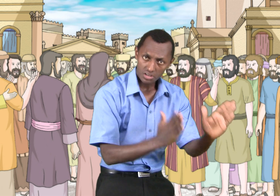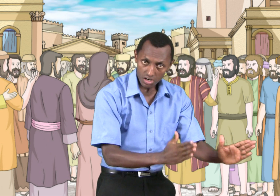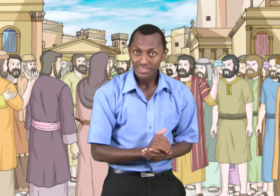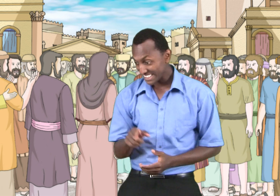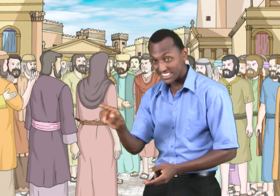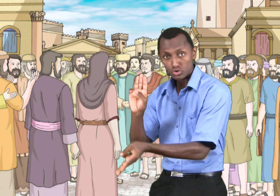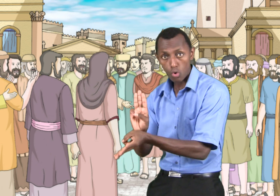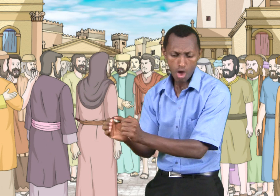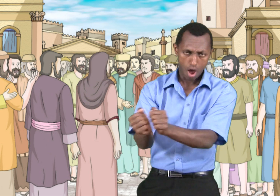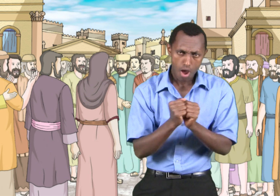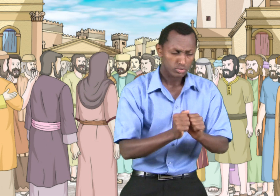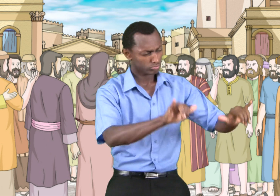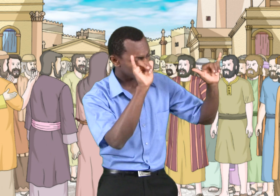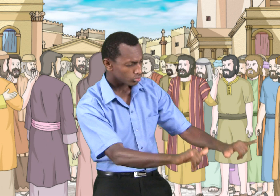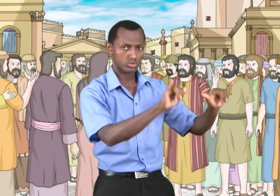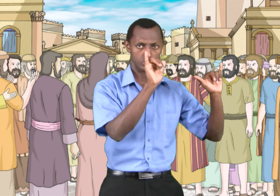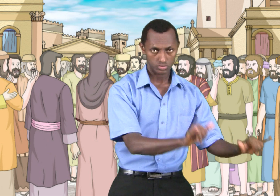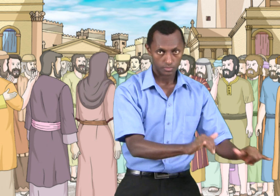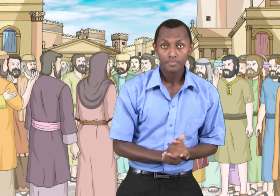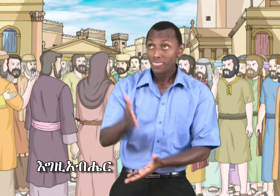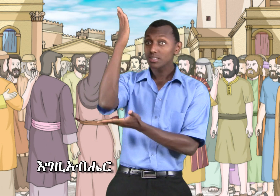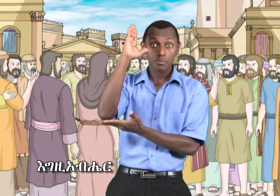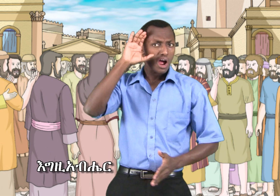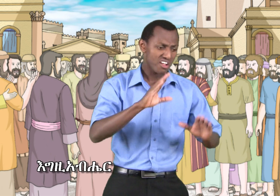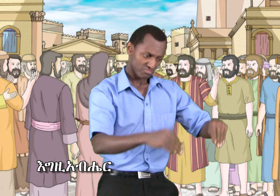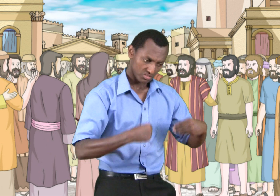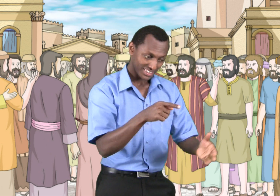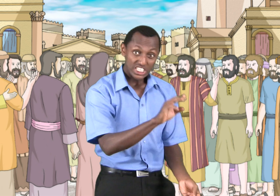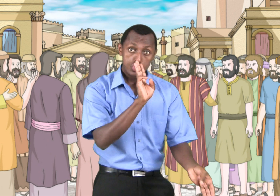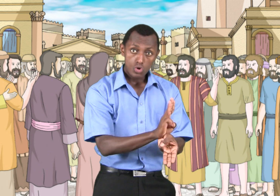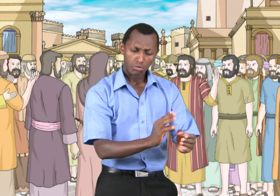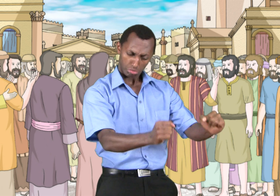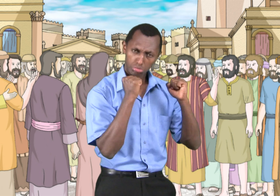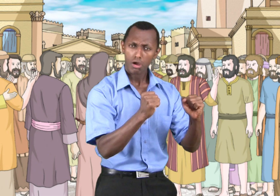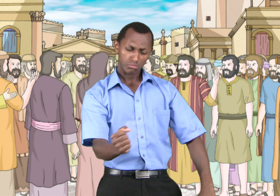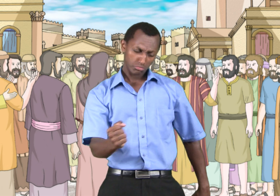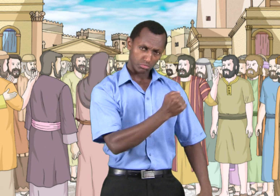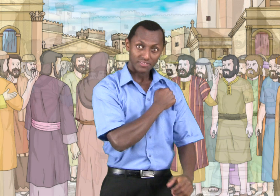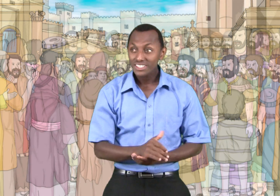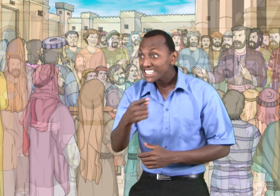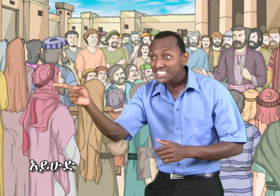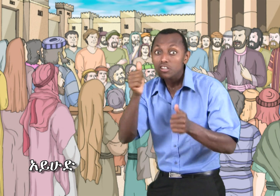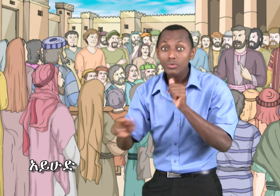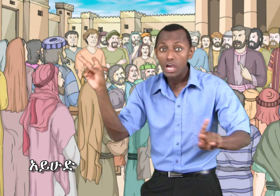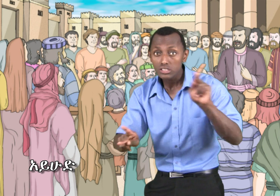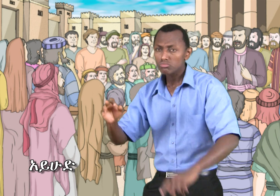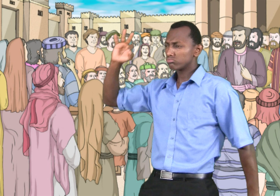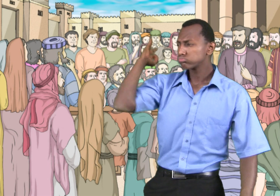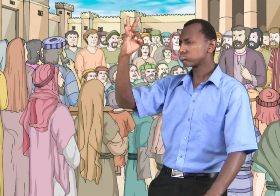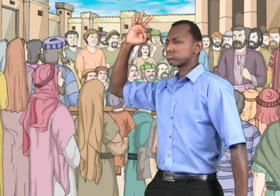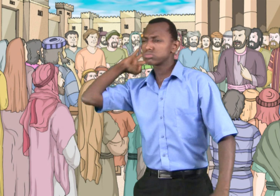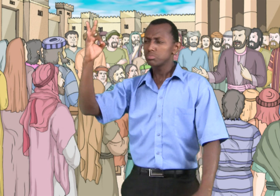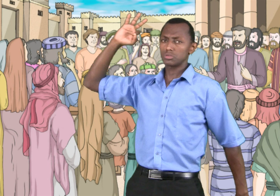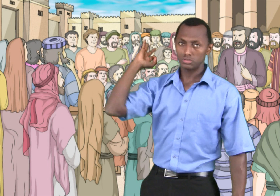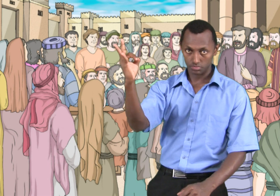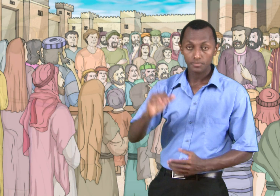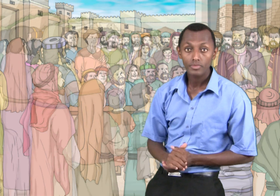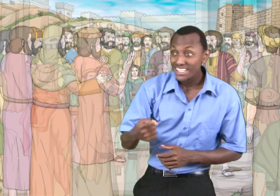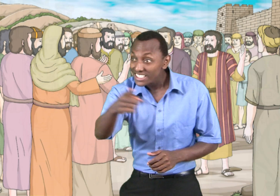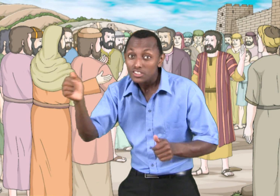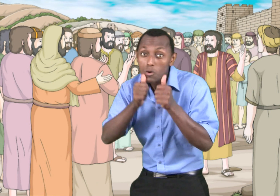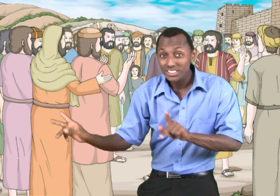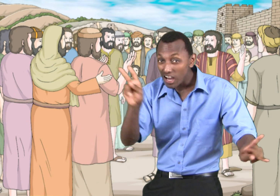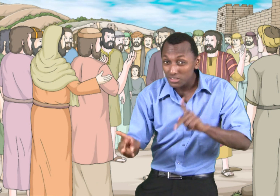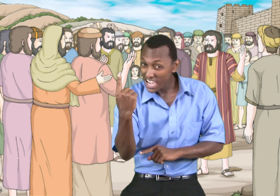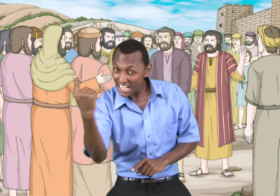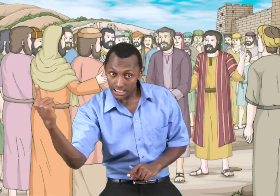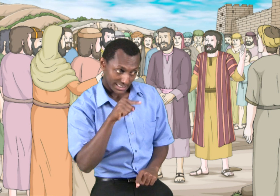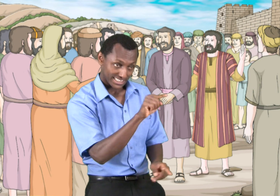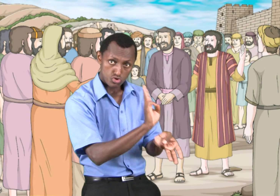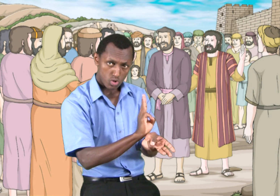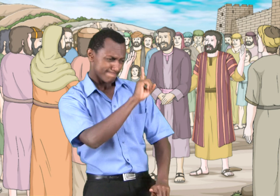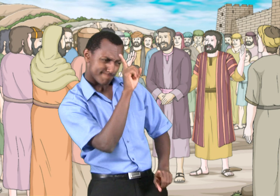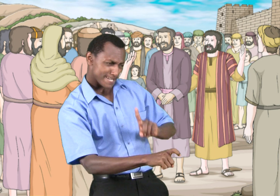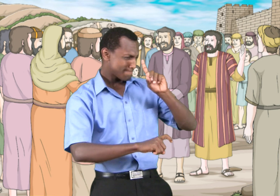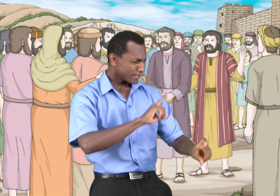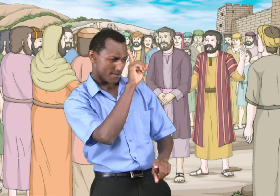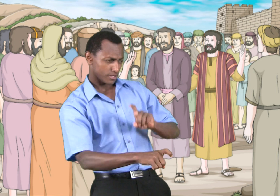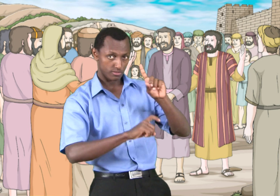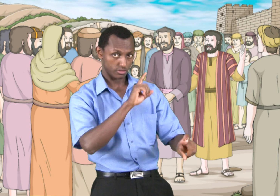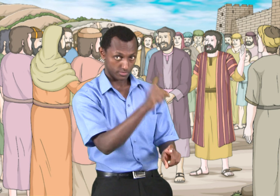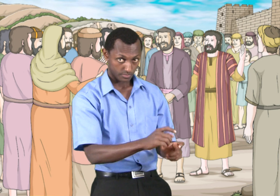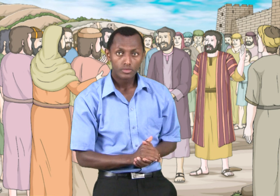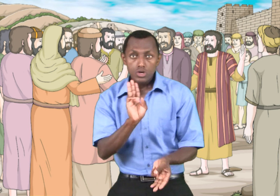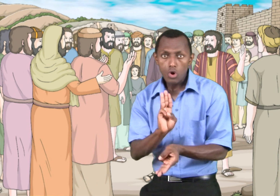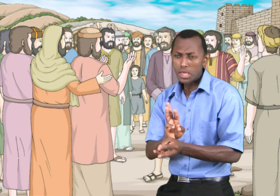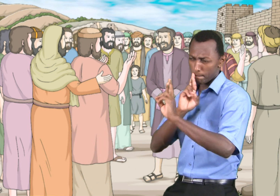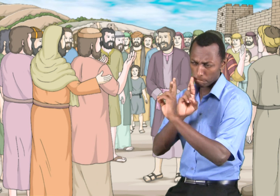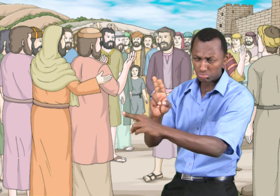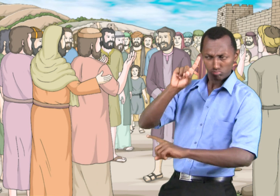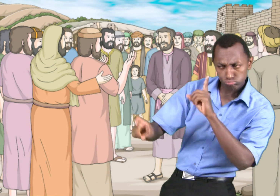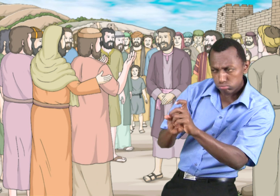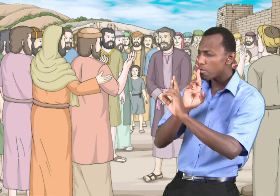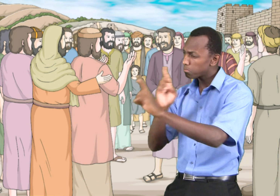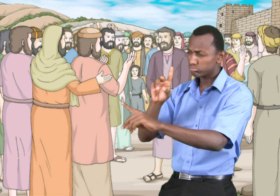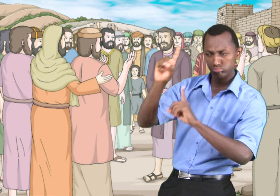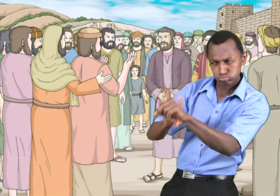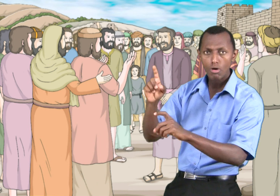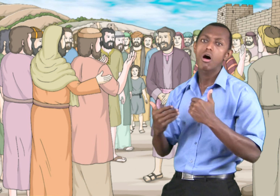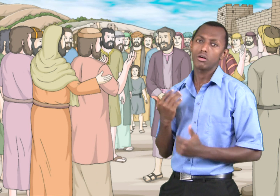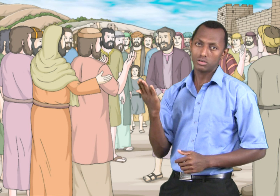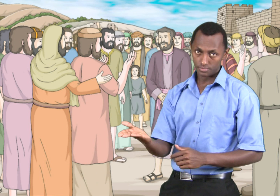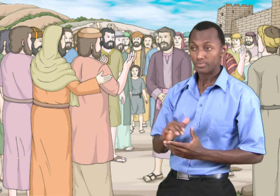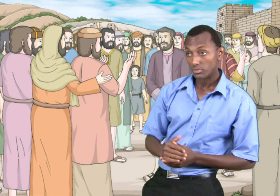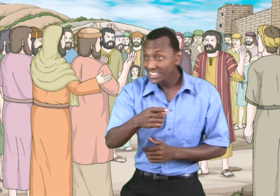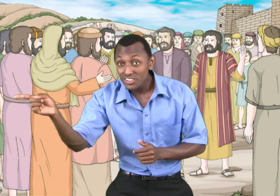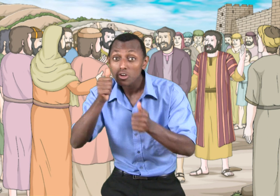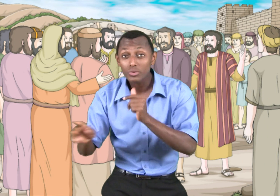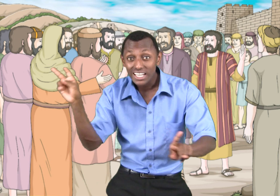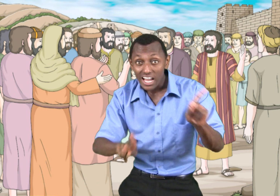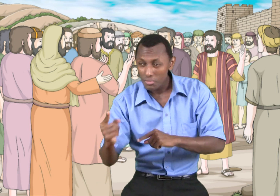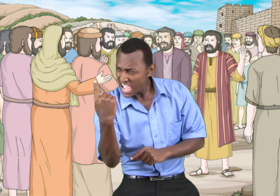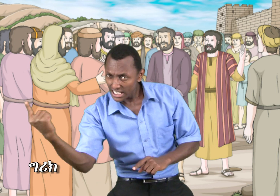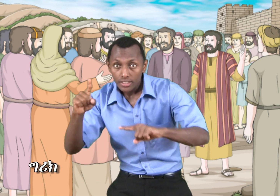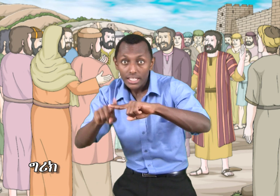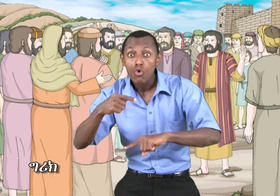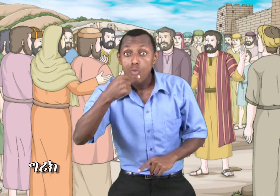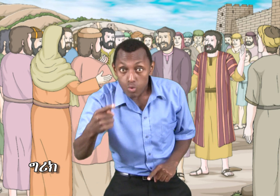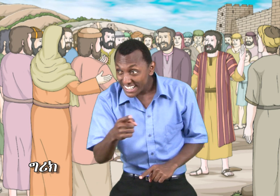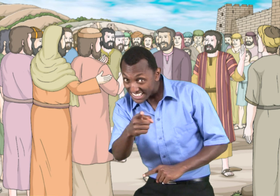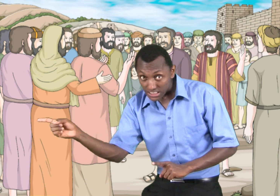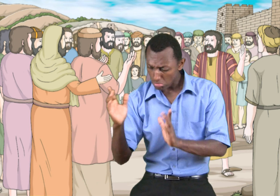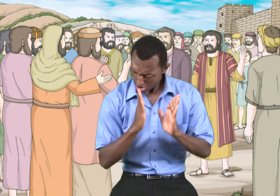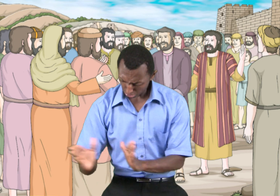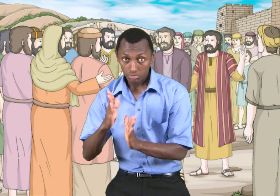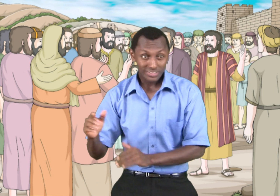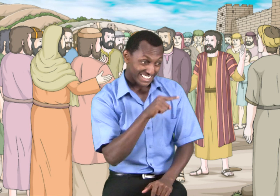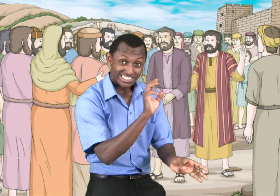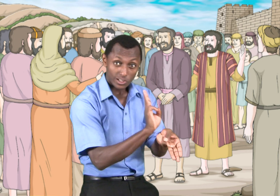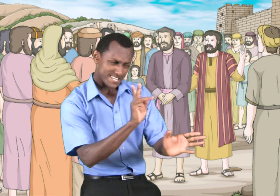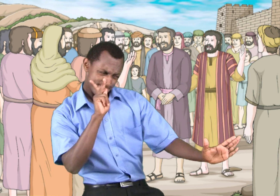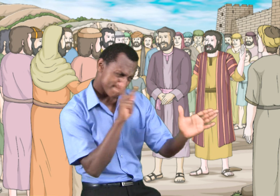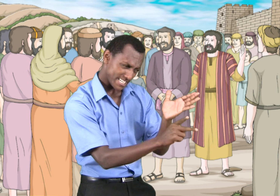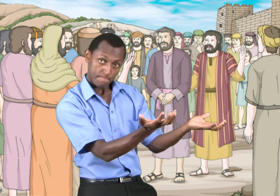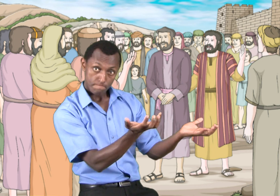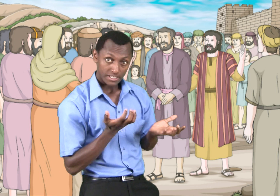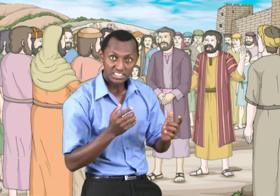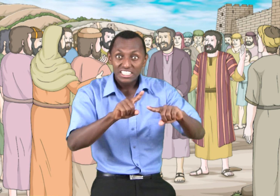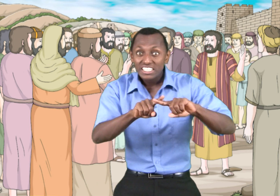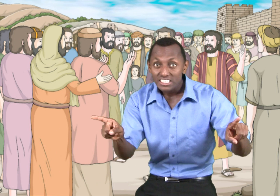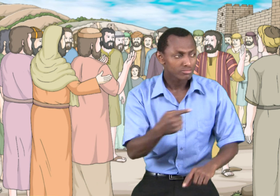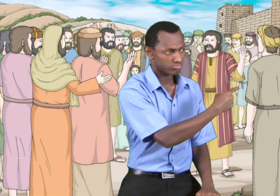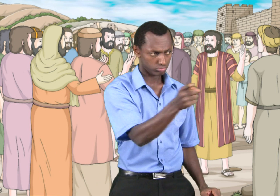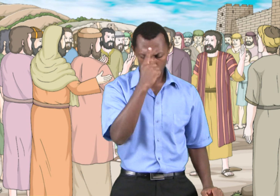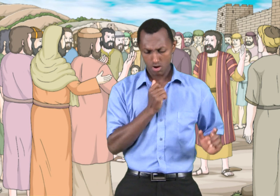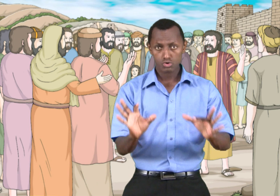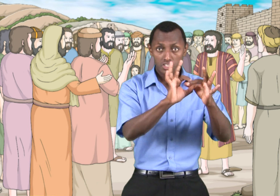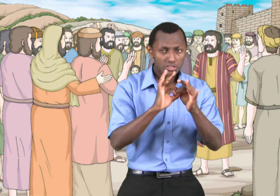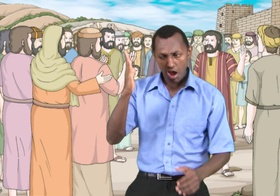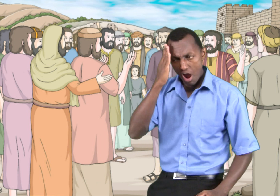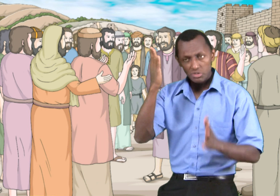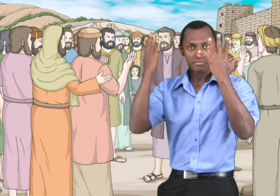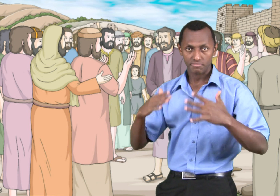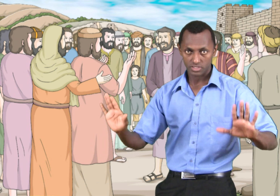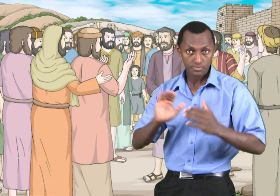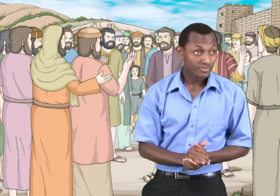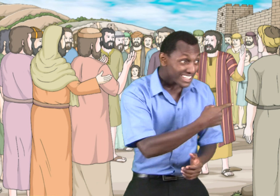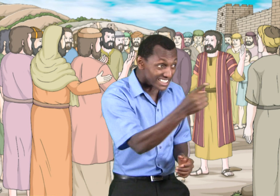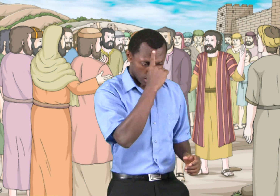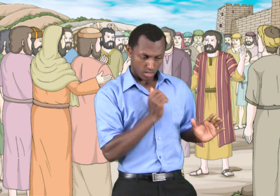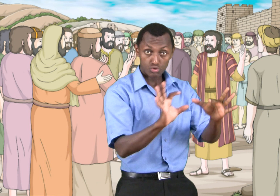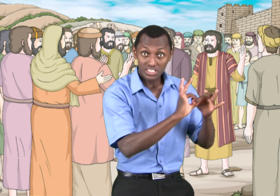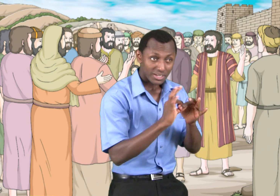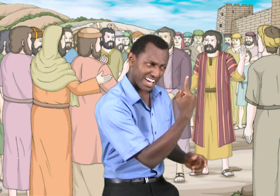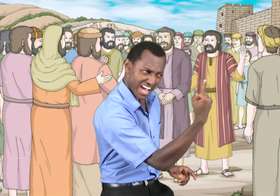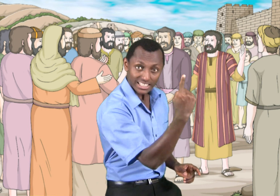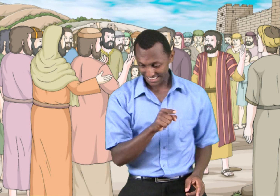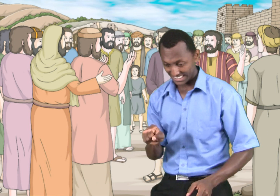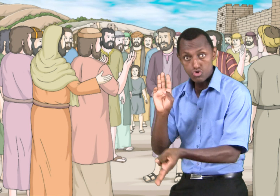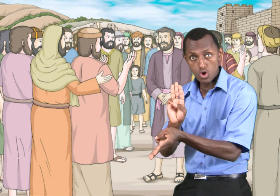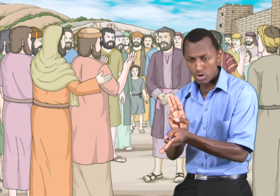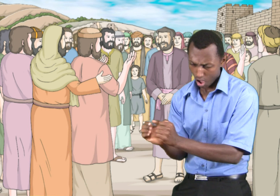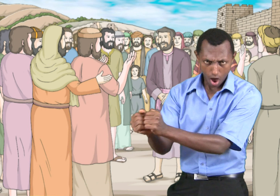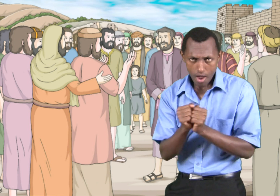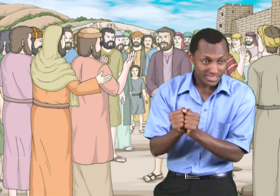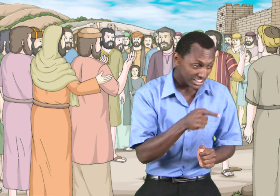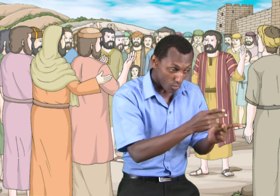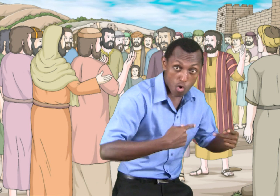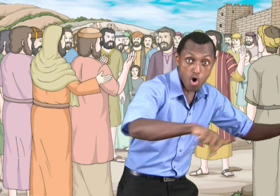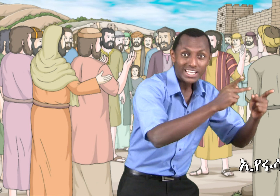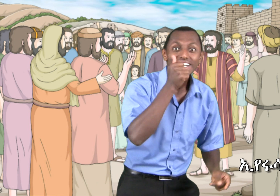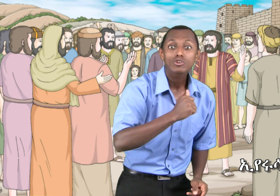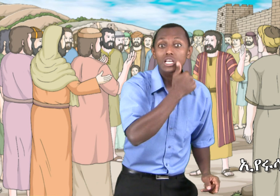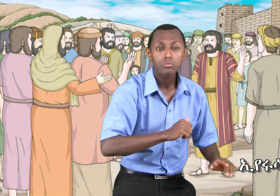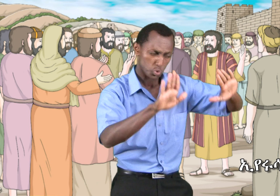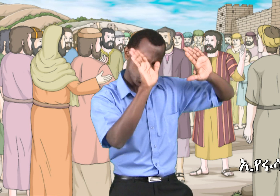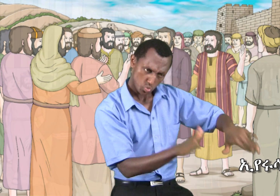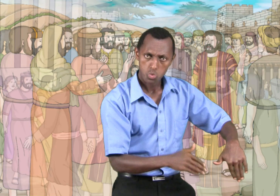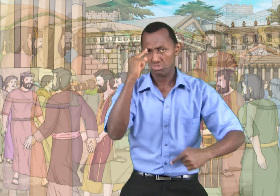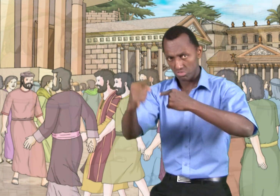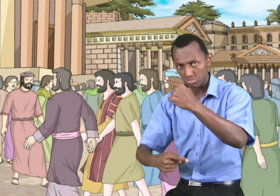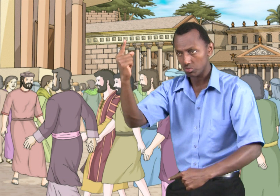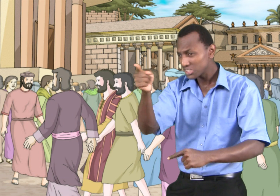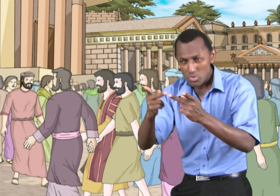So Saul stayed with them, moving about freely in Jerusalem and speaking boldly in the name of the Lord. He talked and debated with the Grecian Jews, but they tried to kill him.